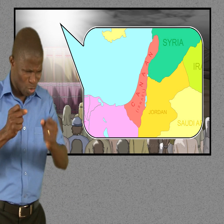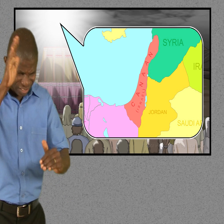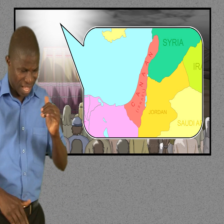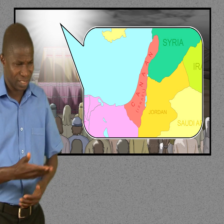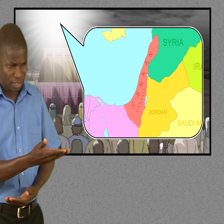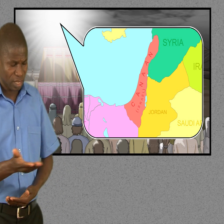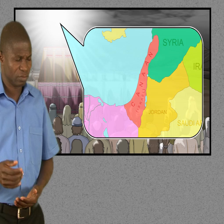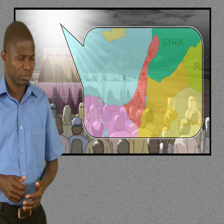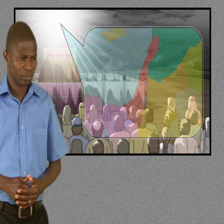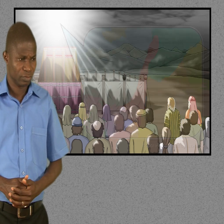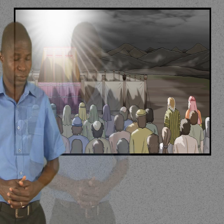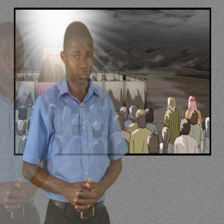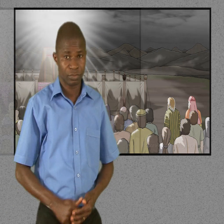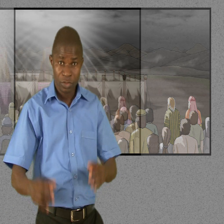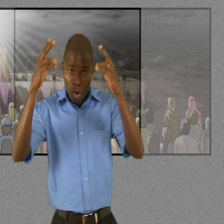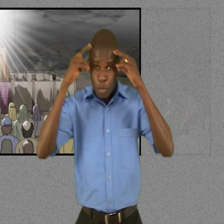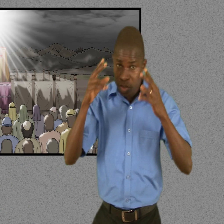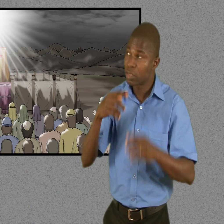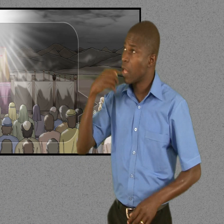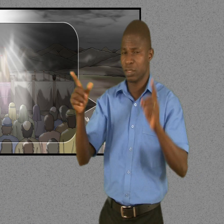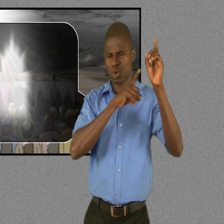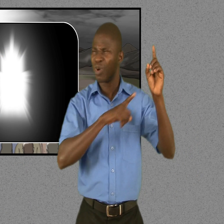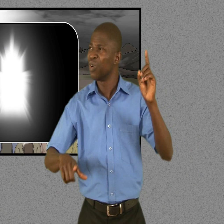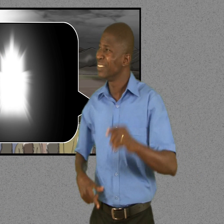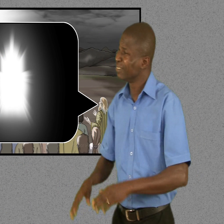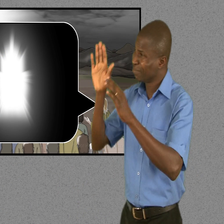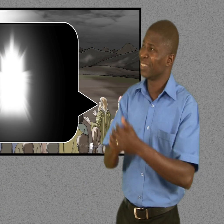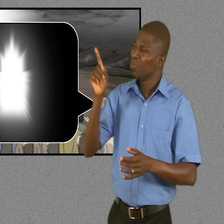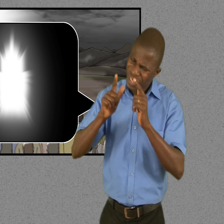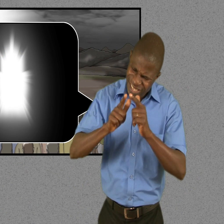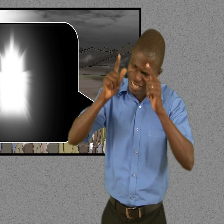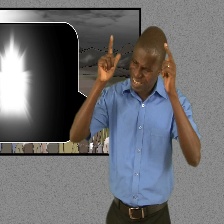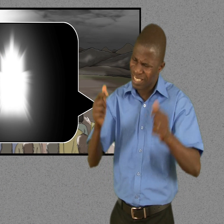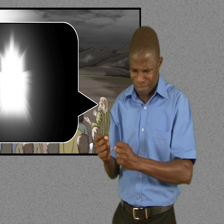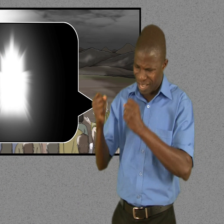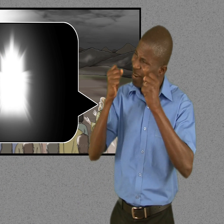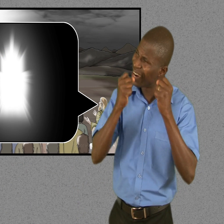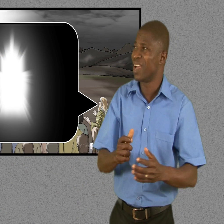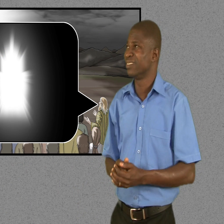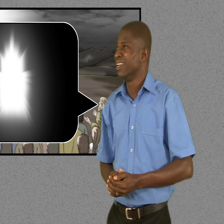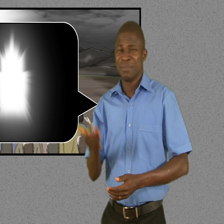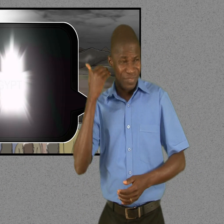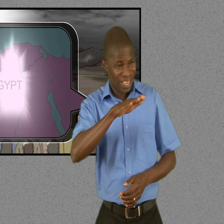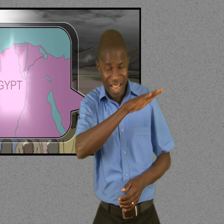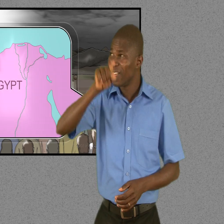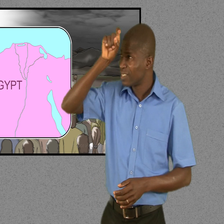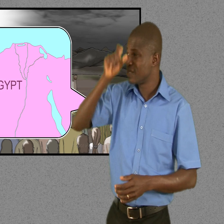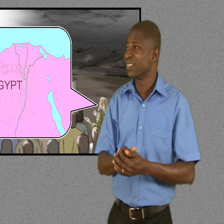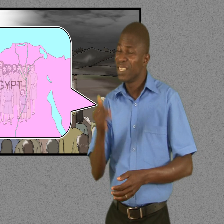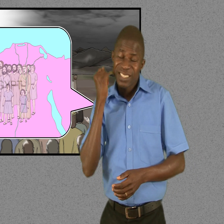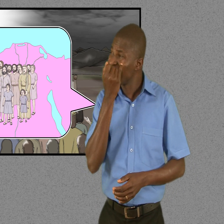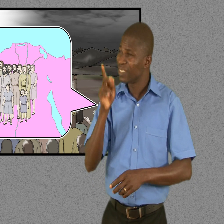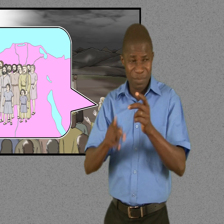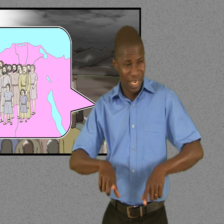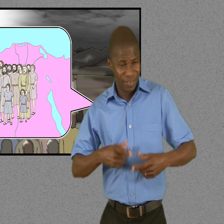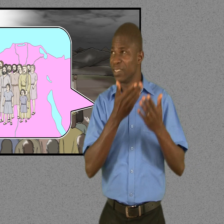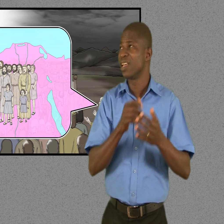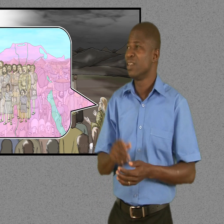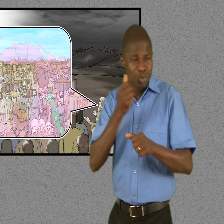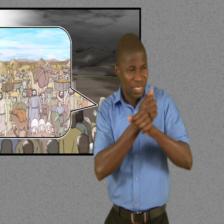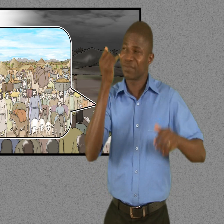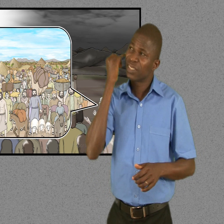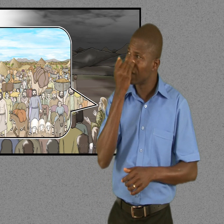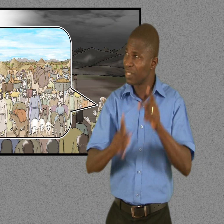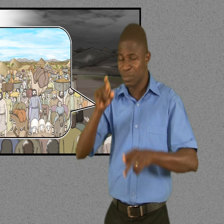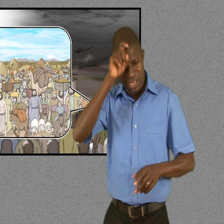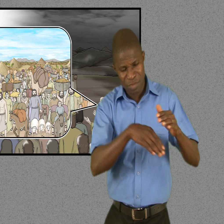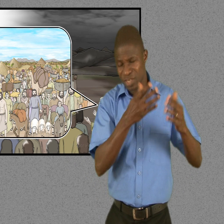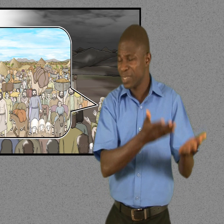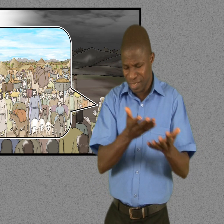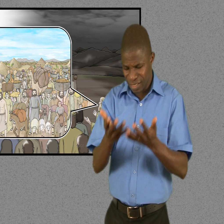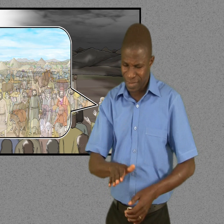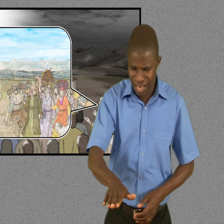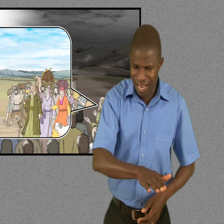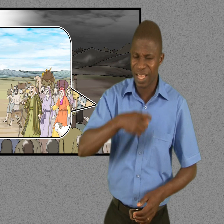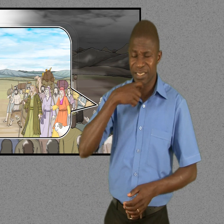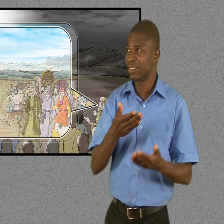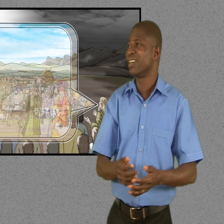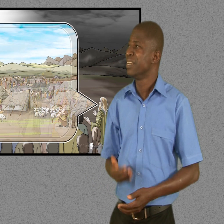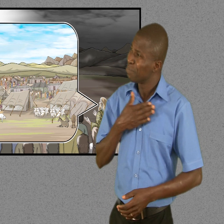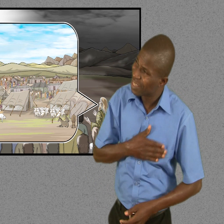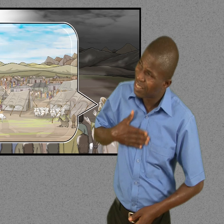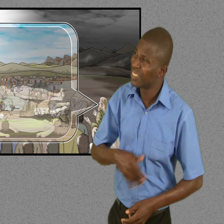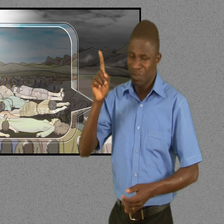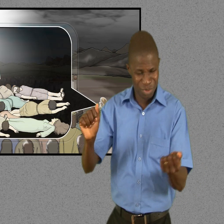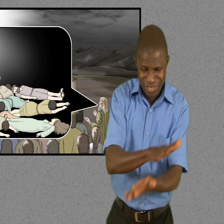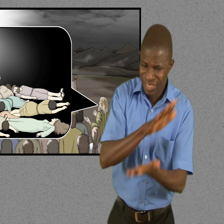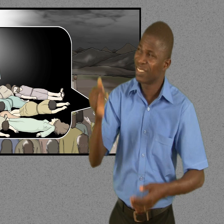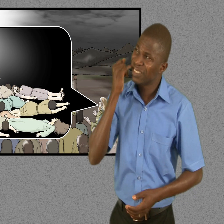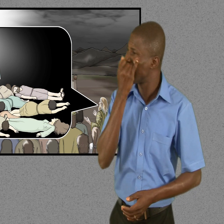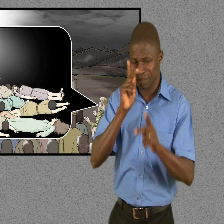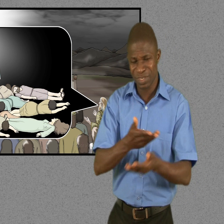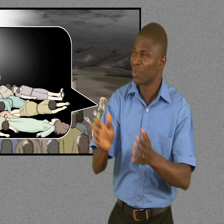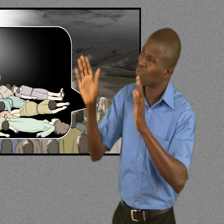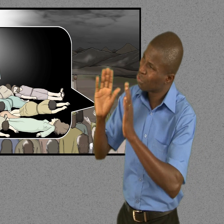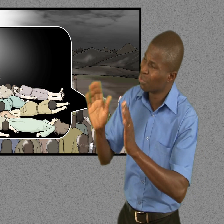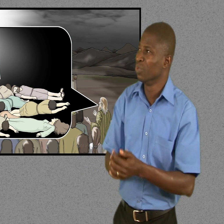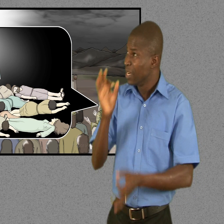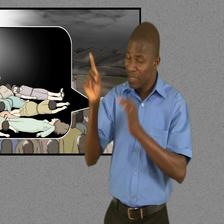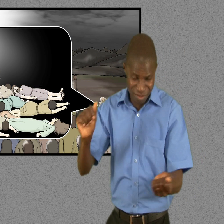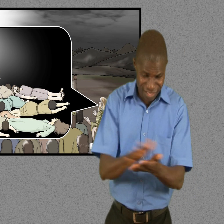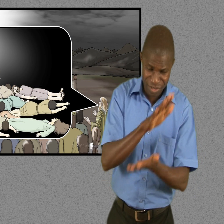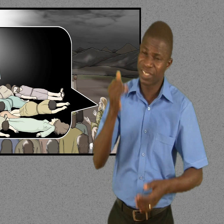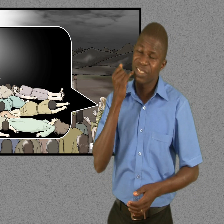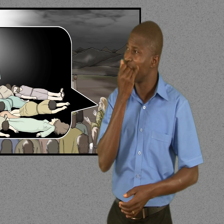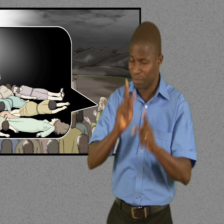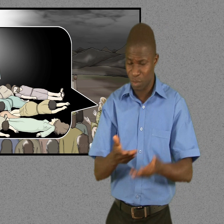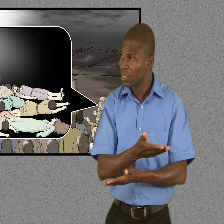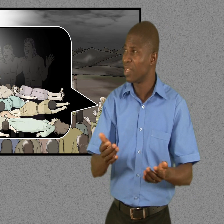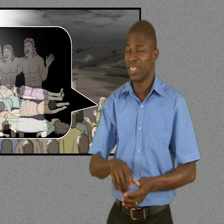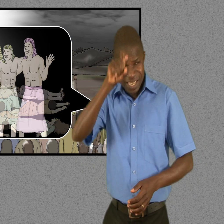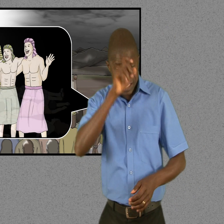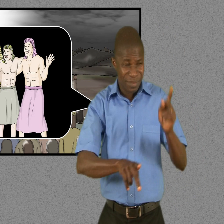But Moses said to the LORD, “The Egyptians will hear of it, for by Your strength You brought this people from among them.